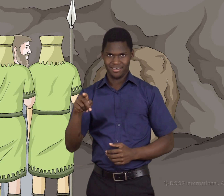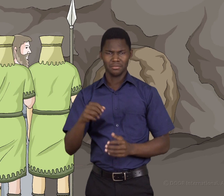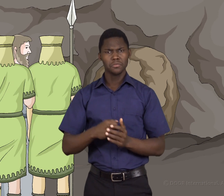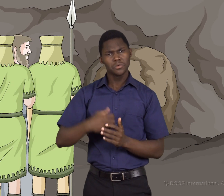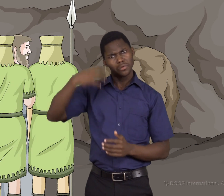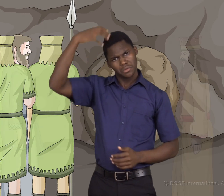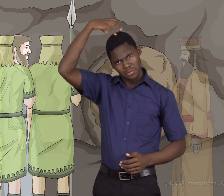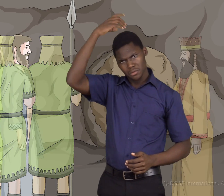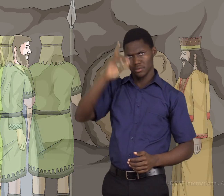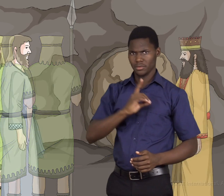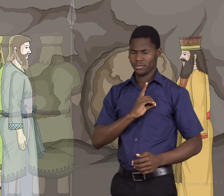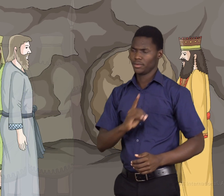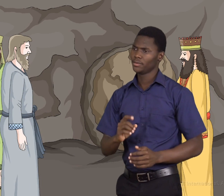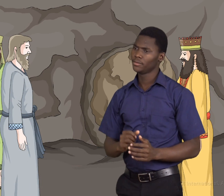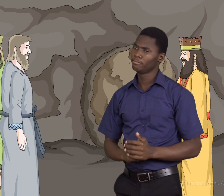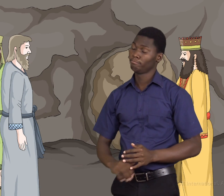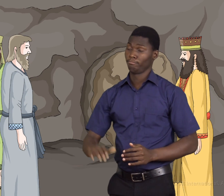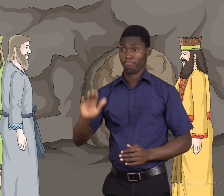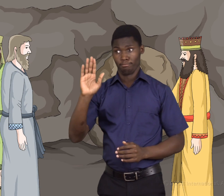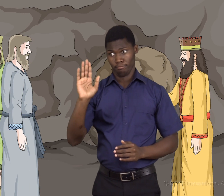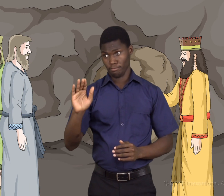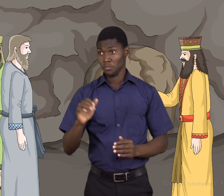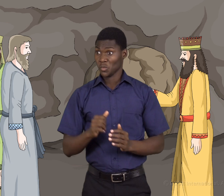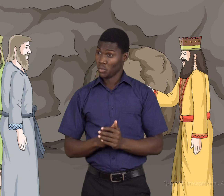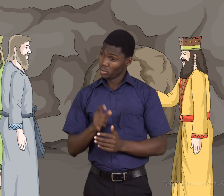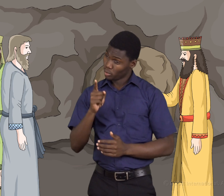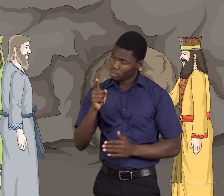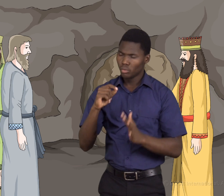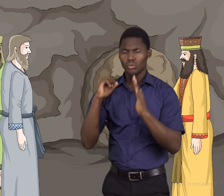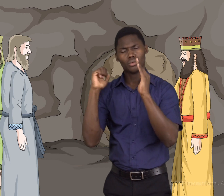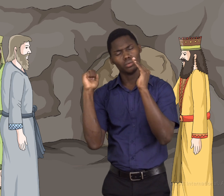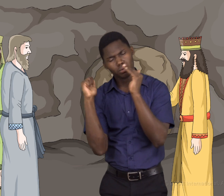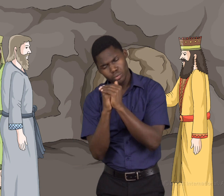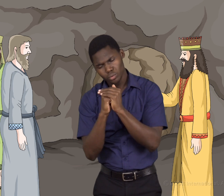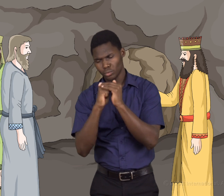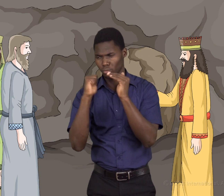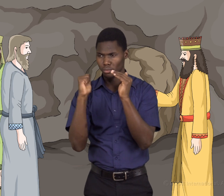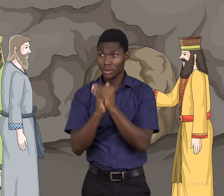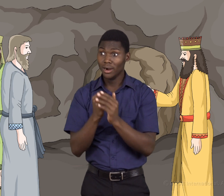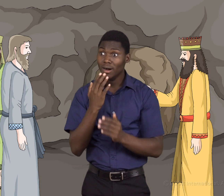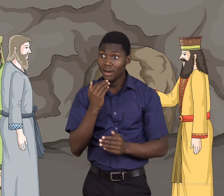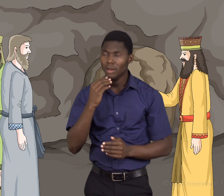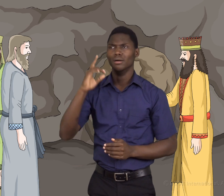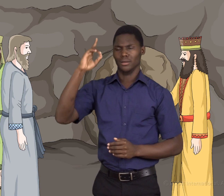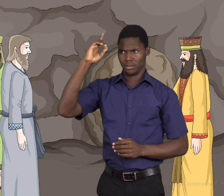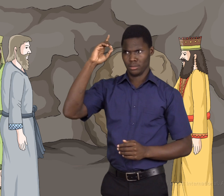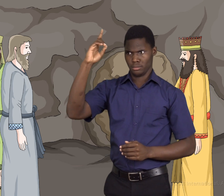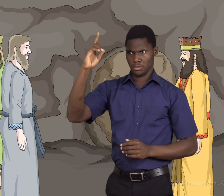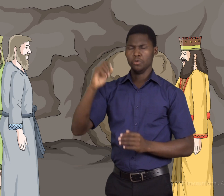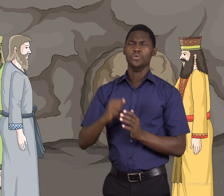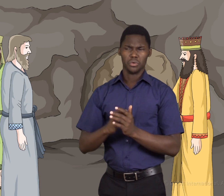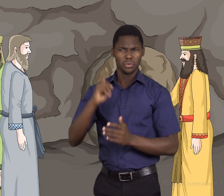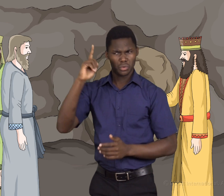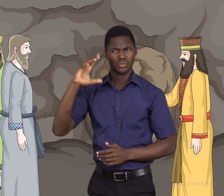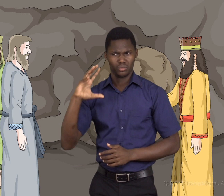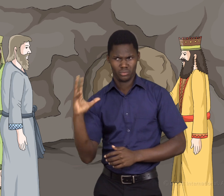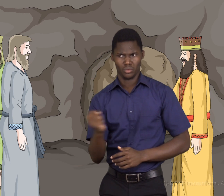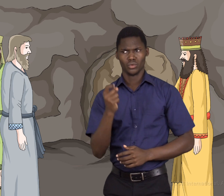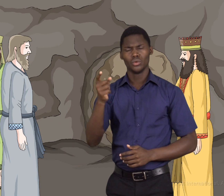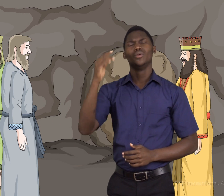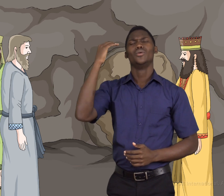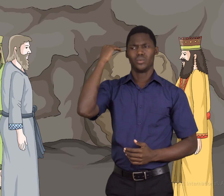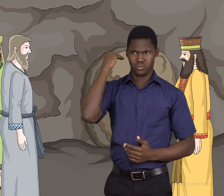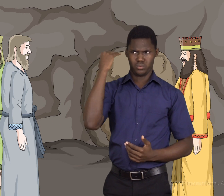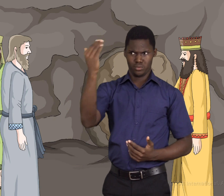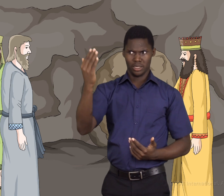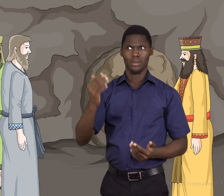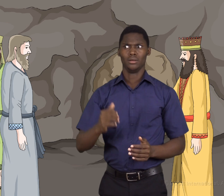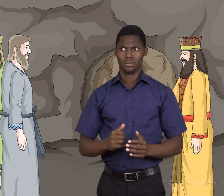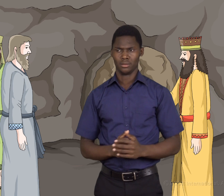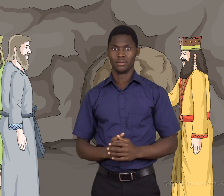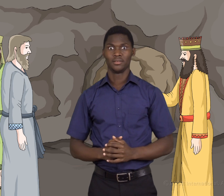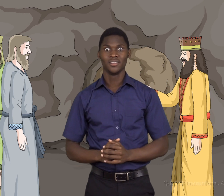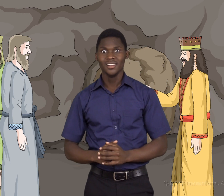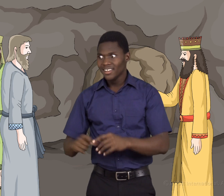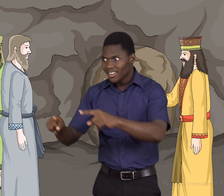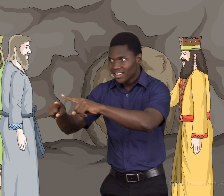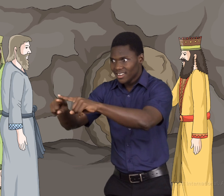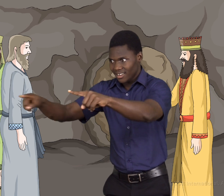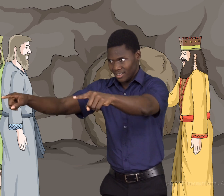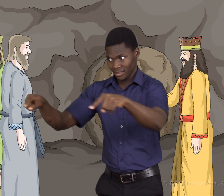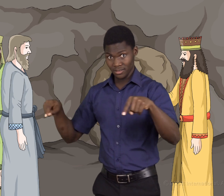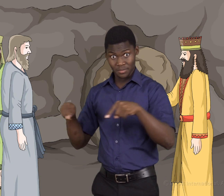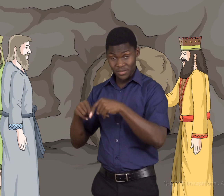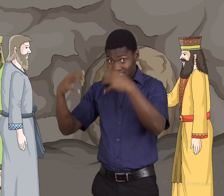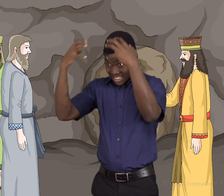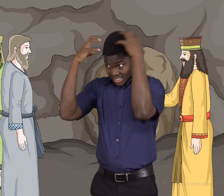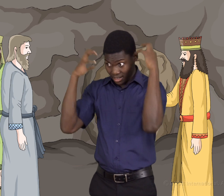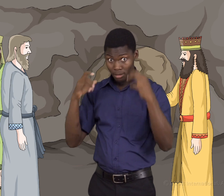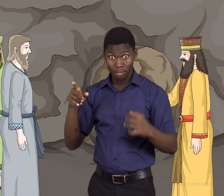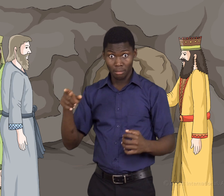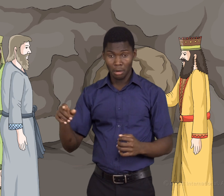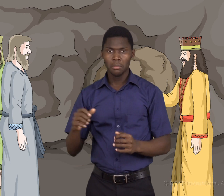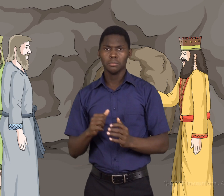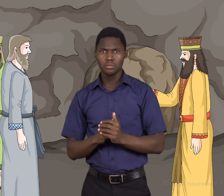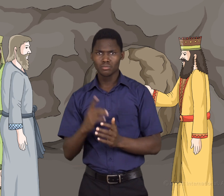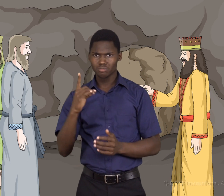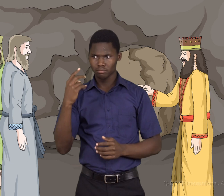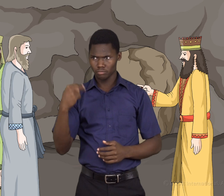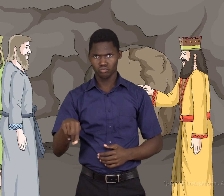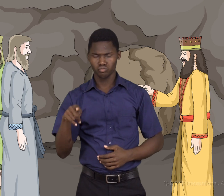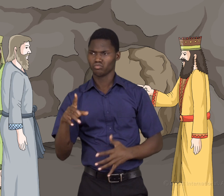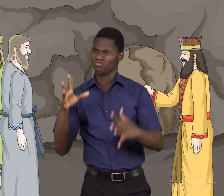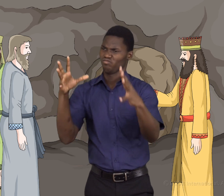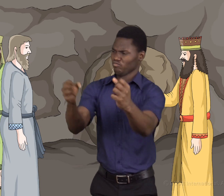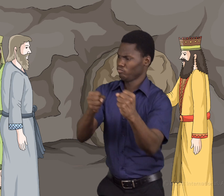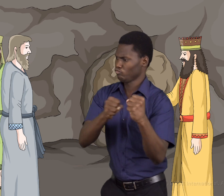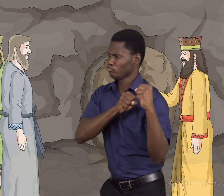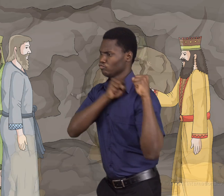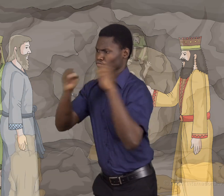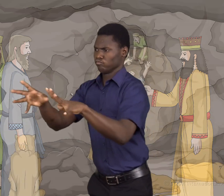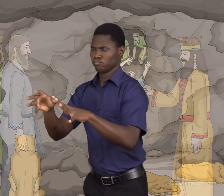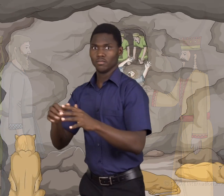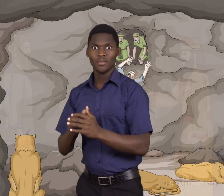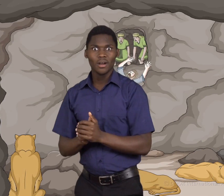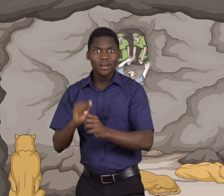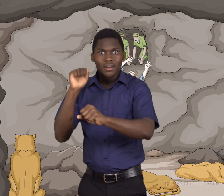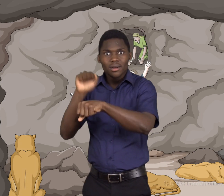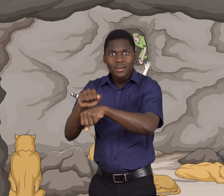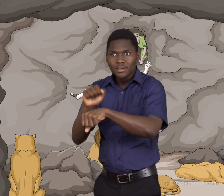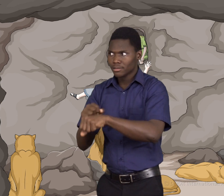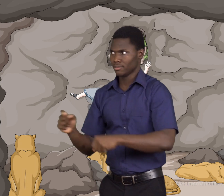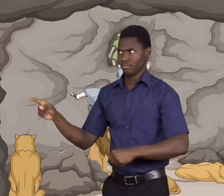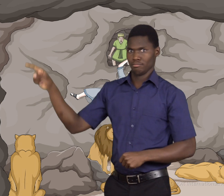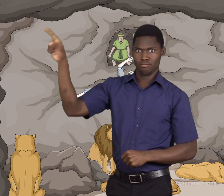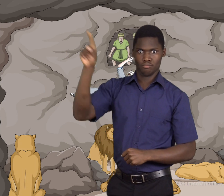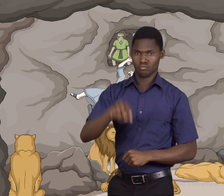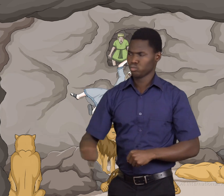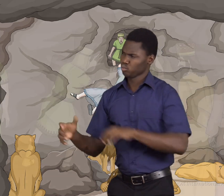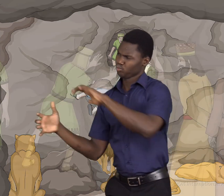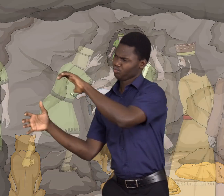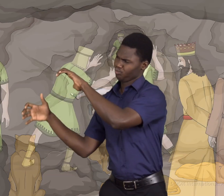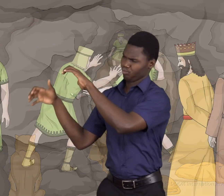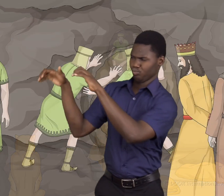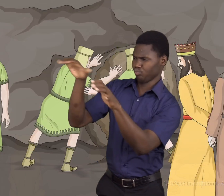The king said to Daniel, “May your God, whom you serve continually, deliver you!”